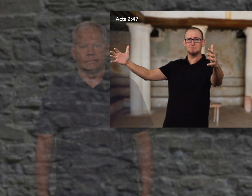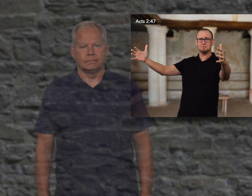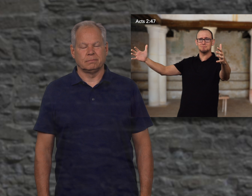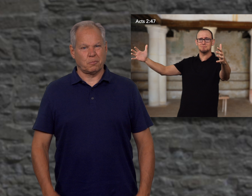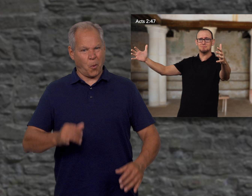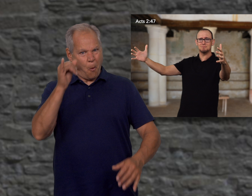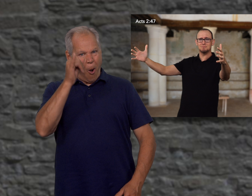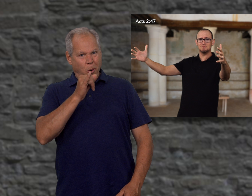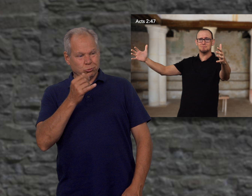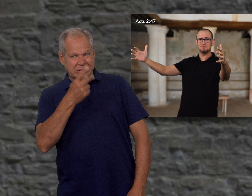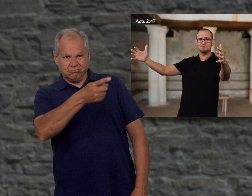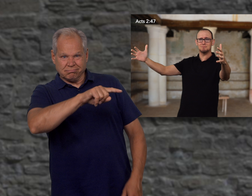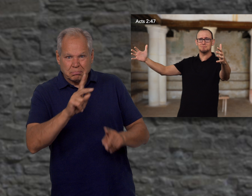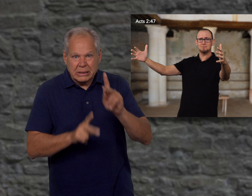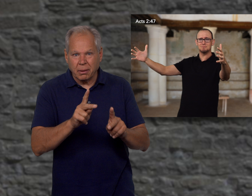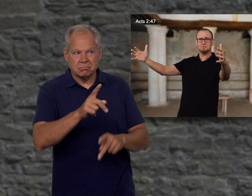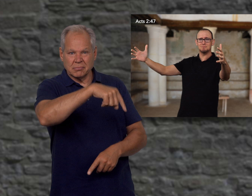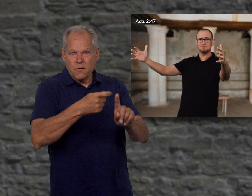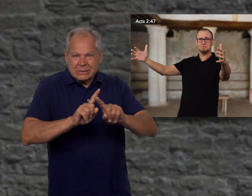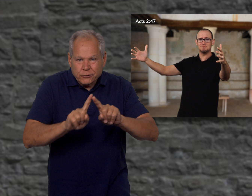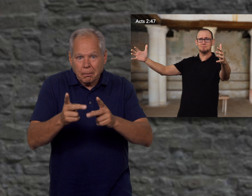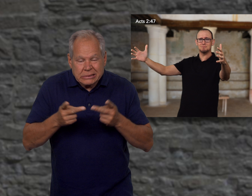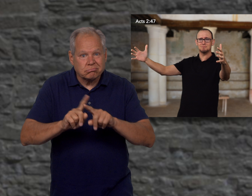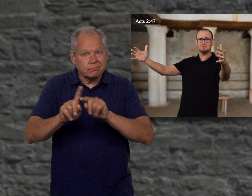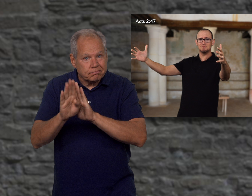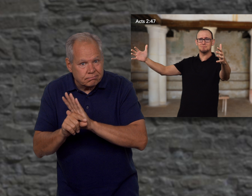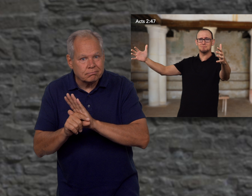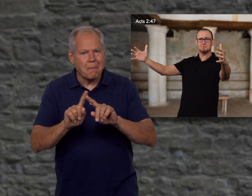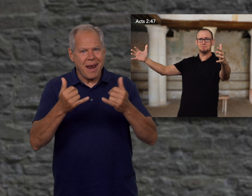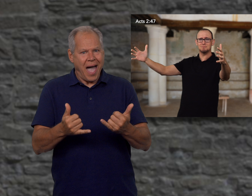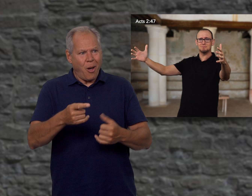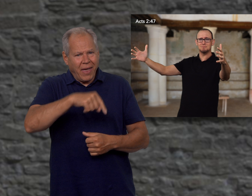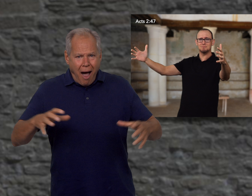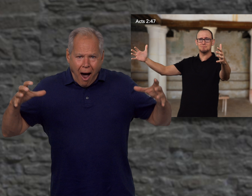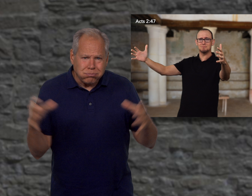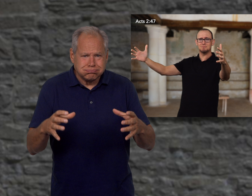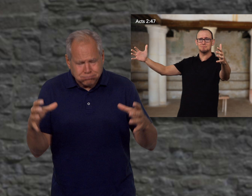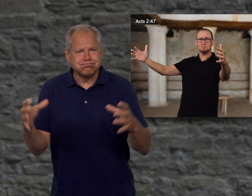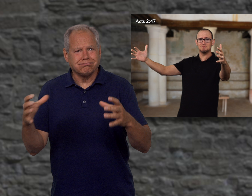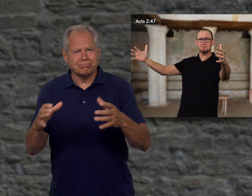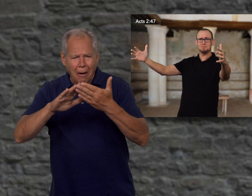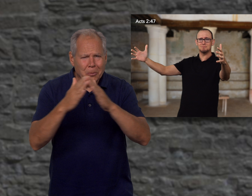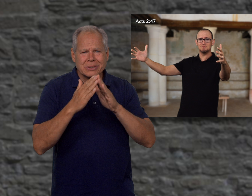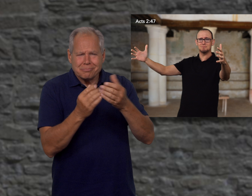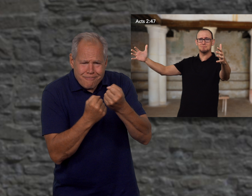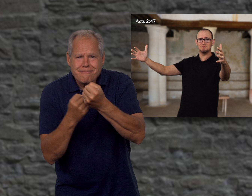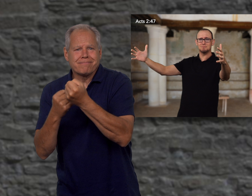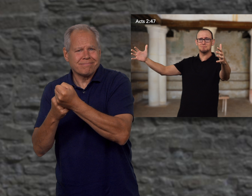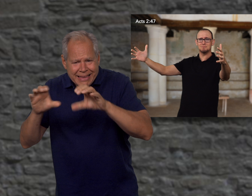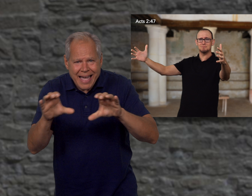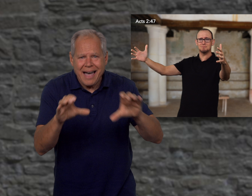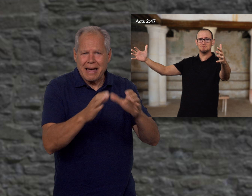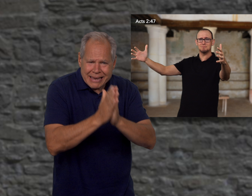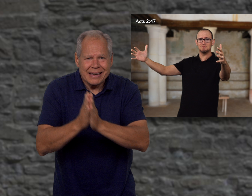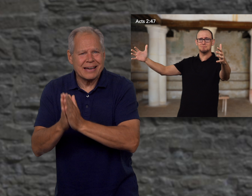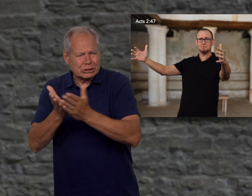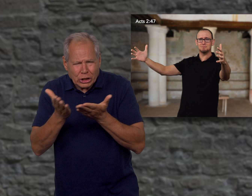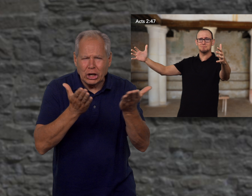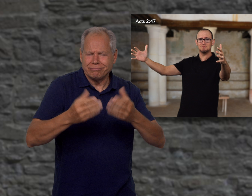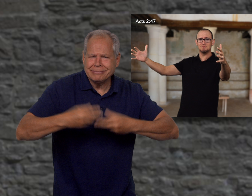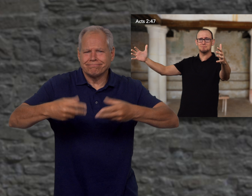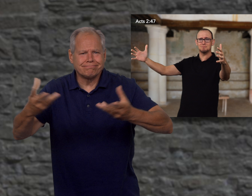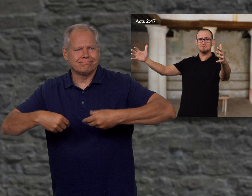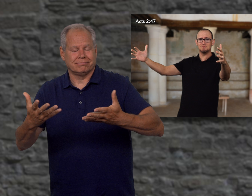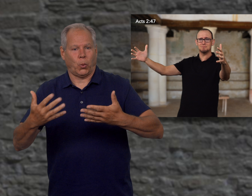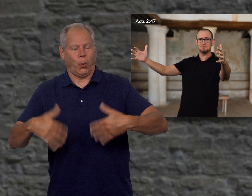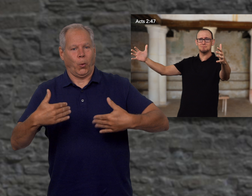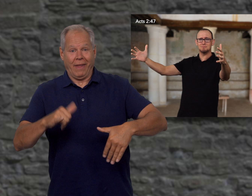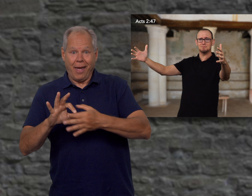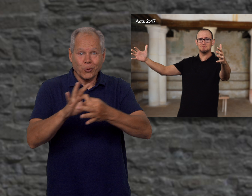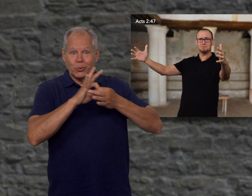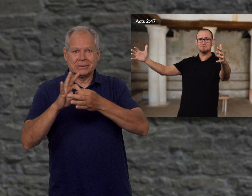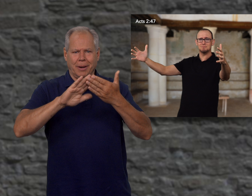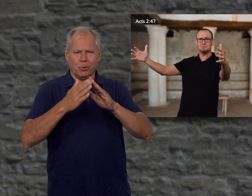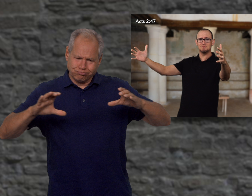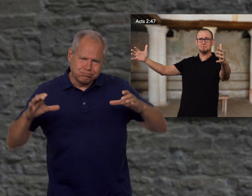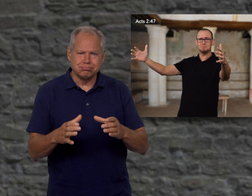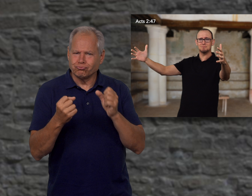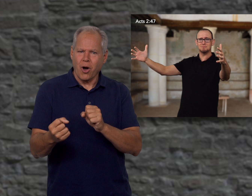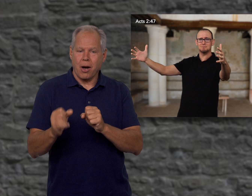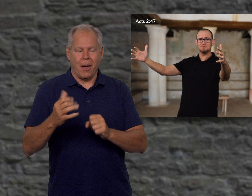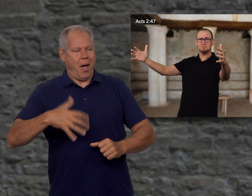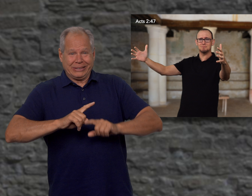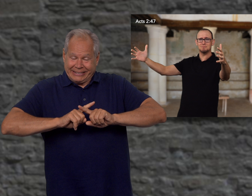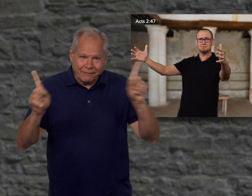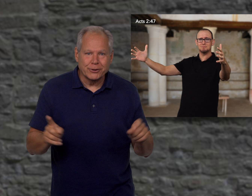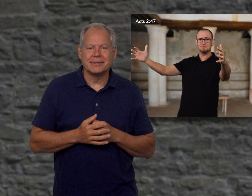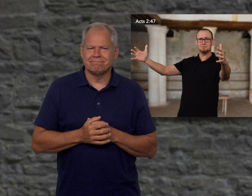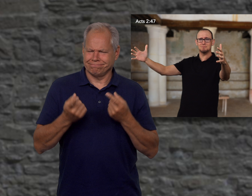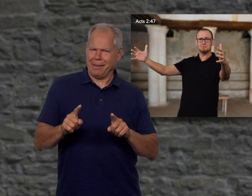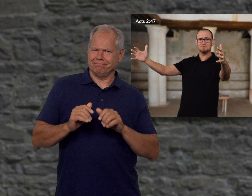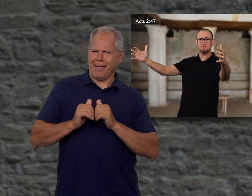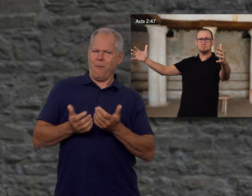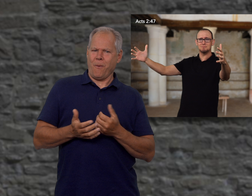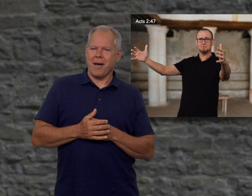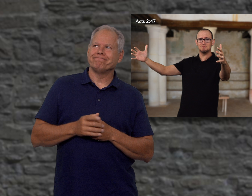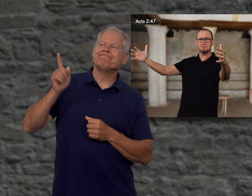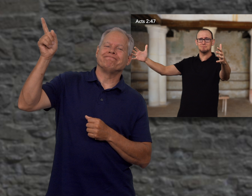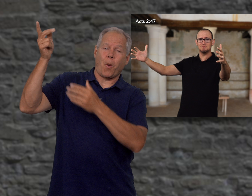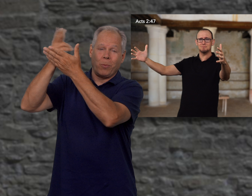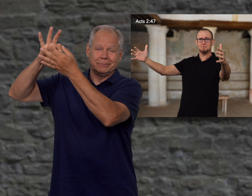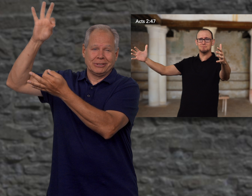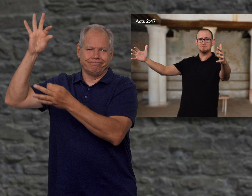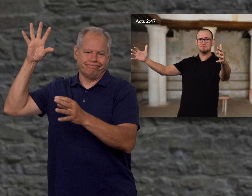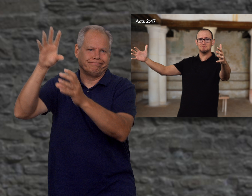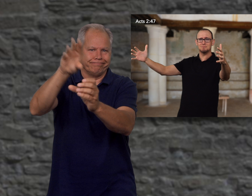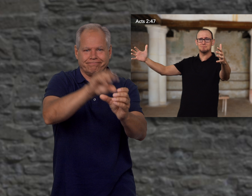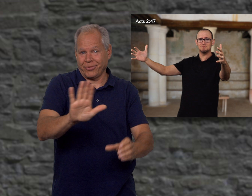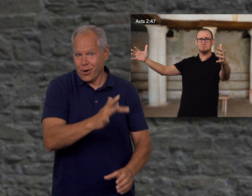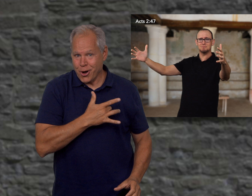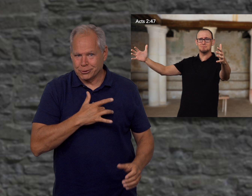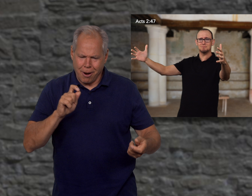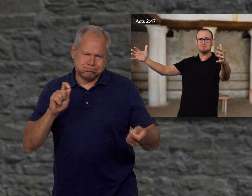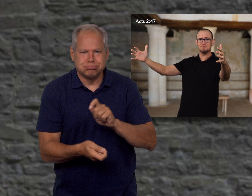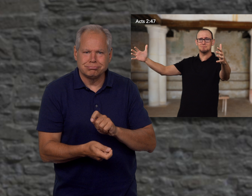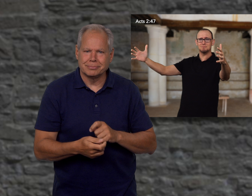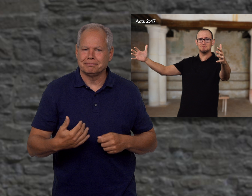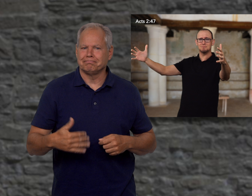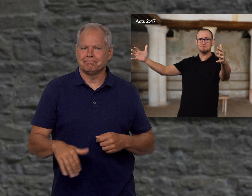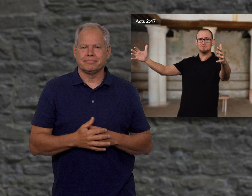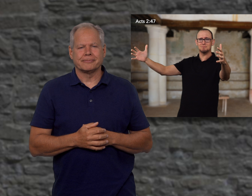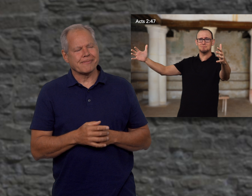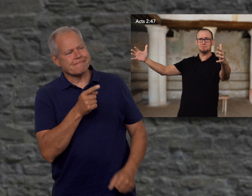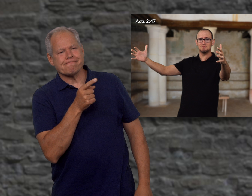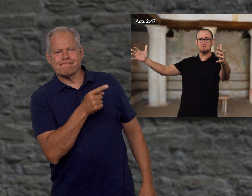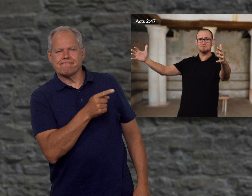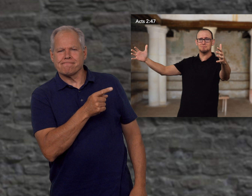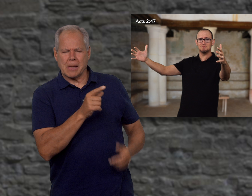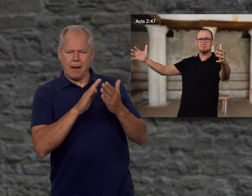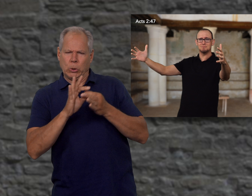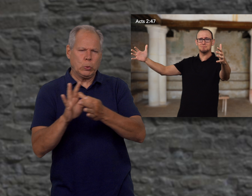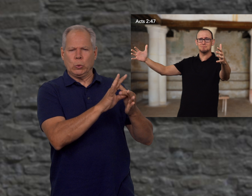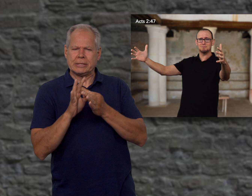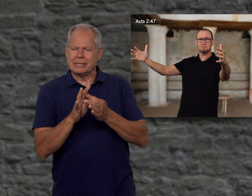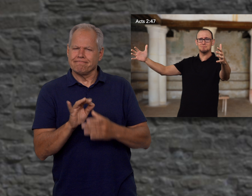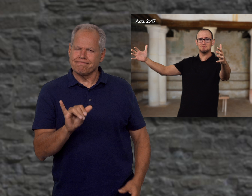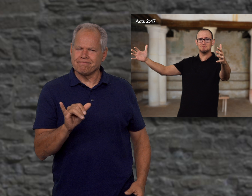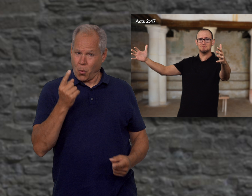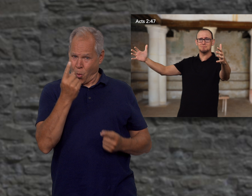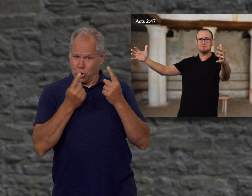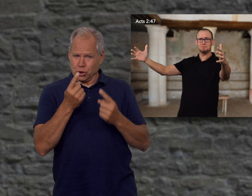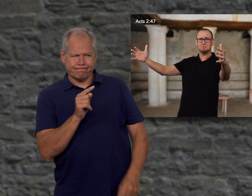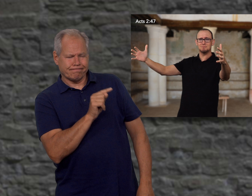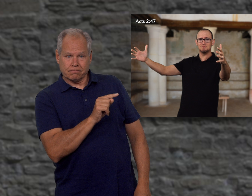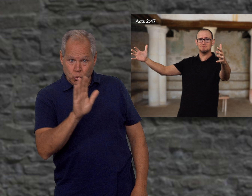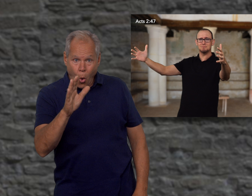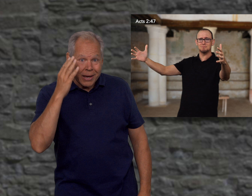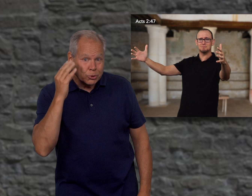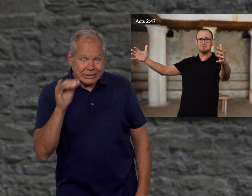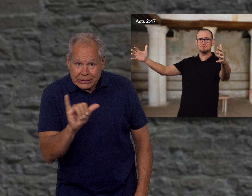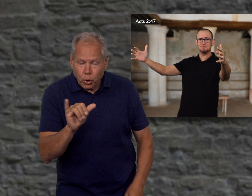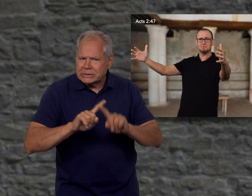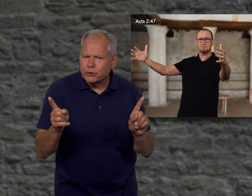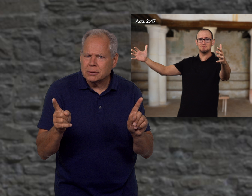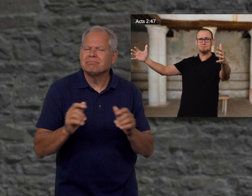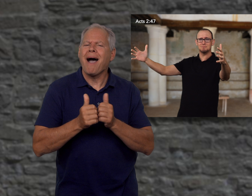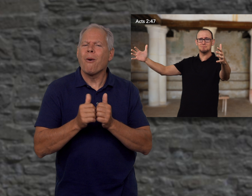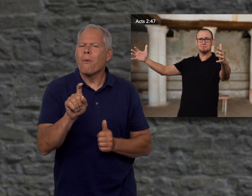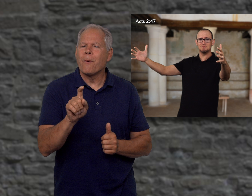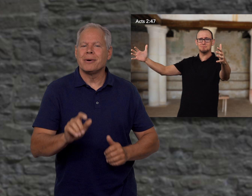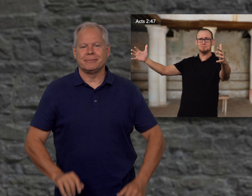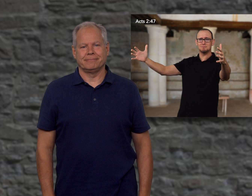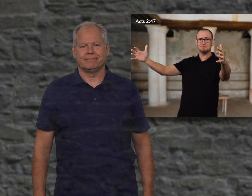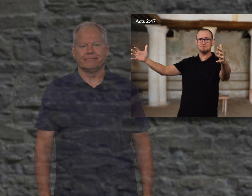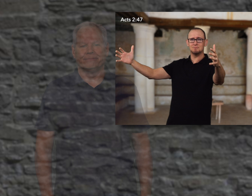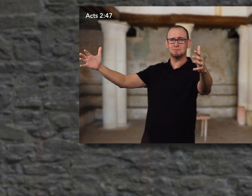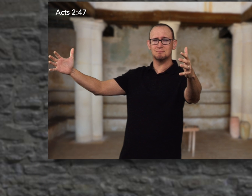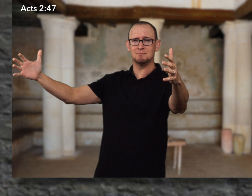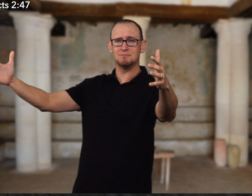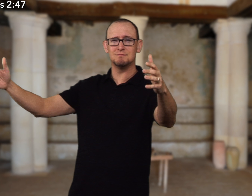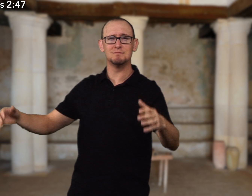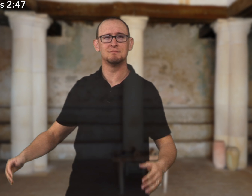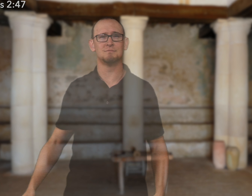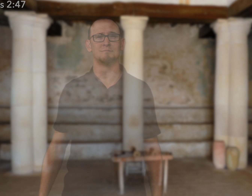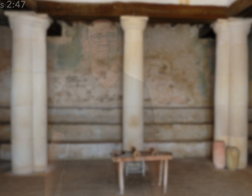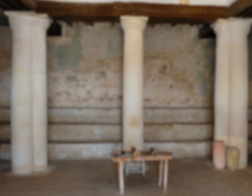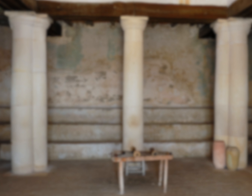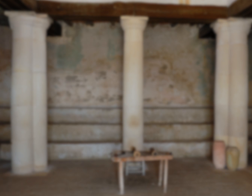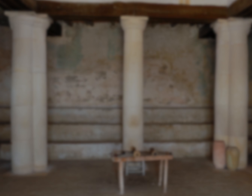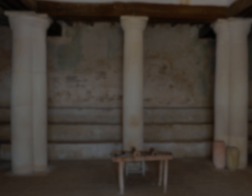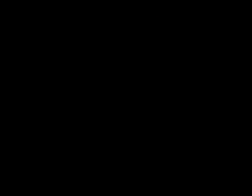And the Lord added to their number daily those who were being saved.